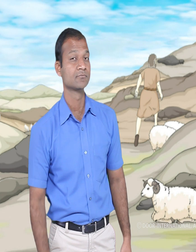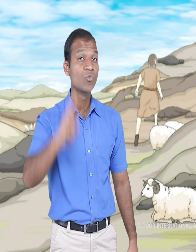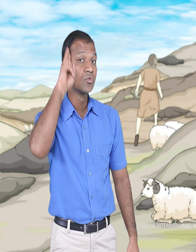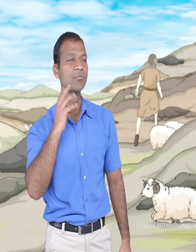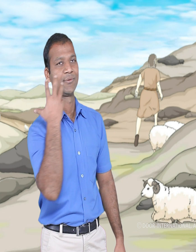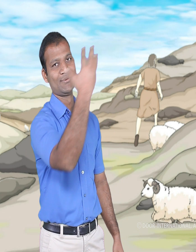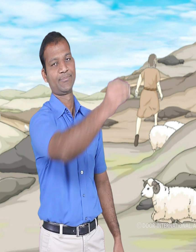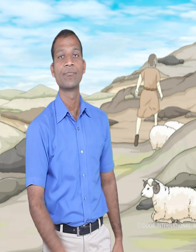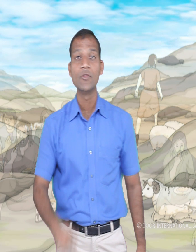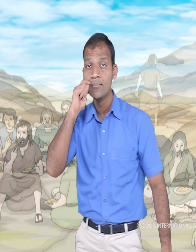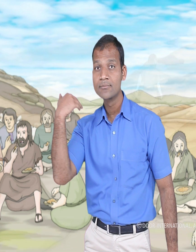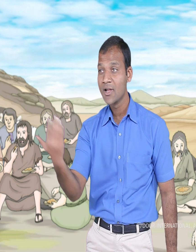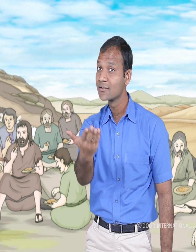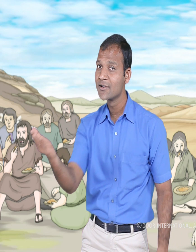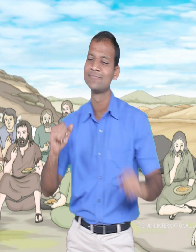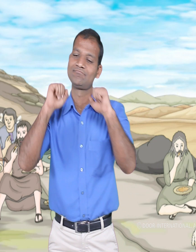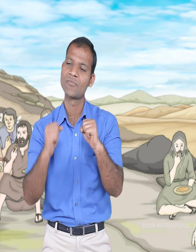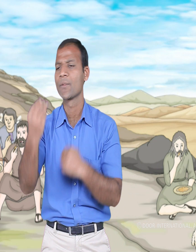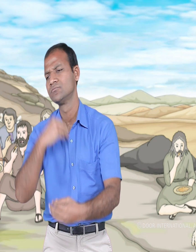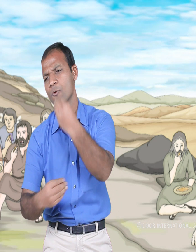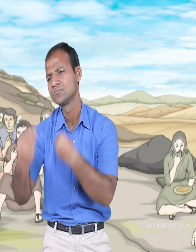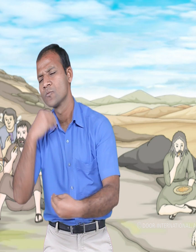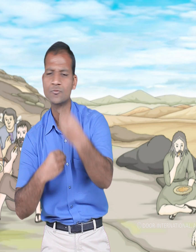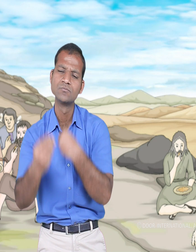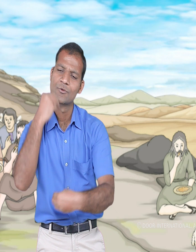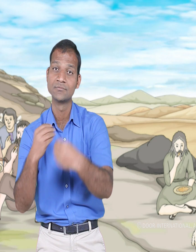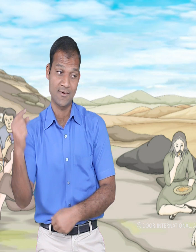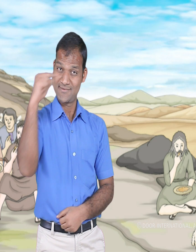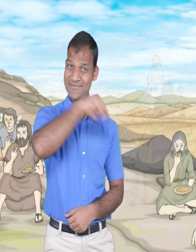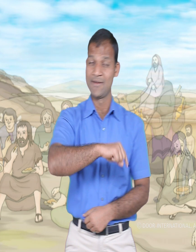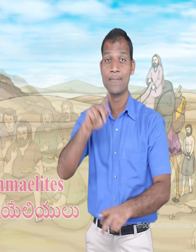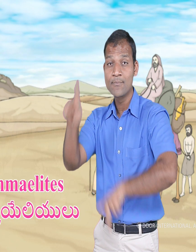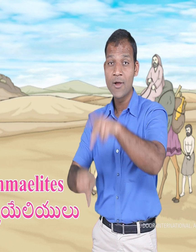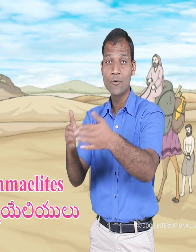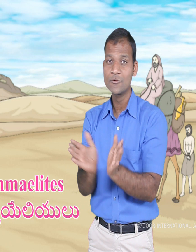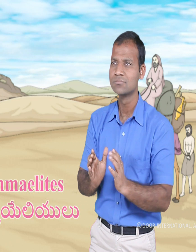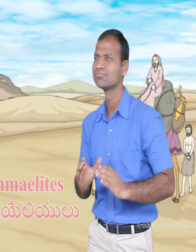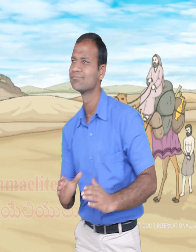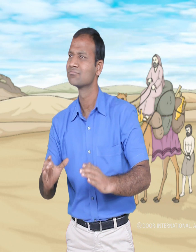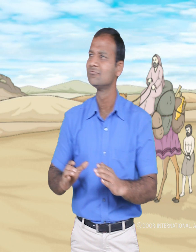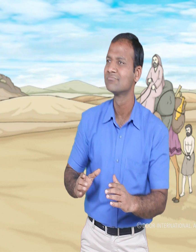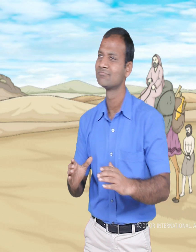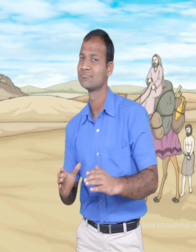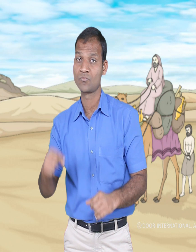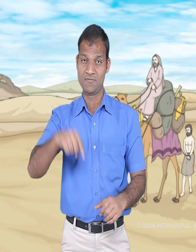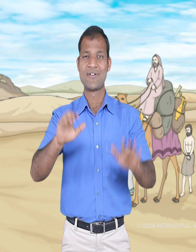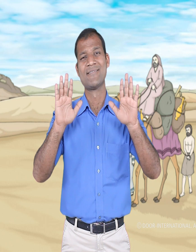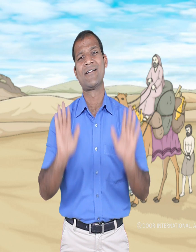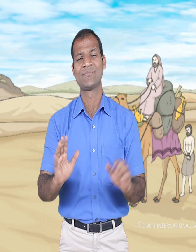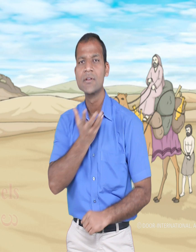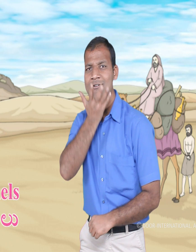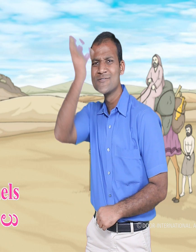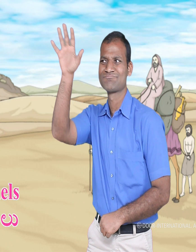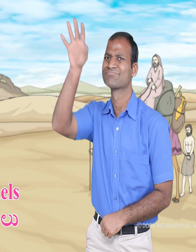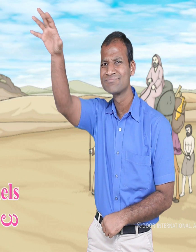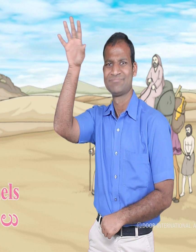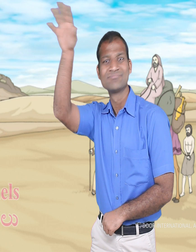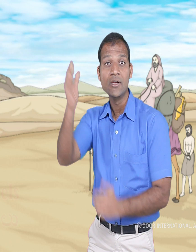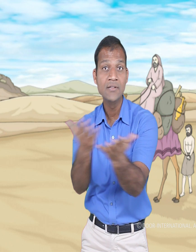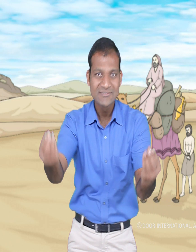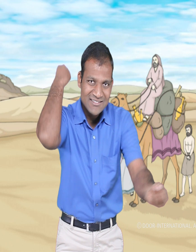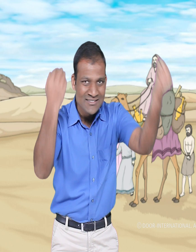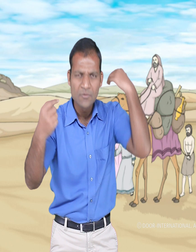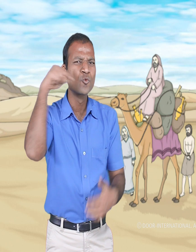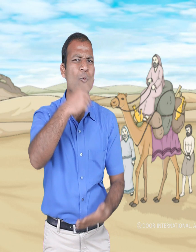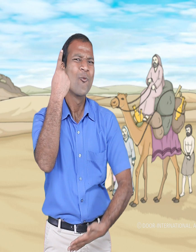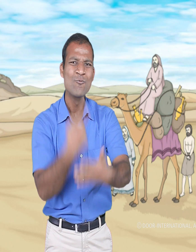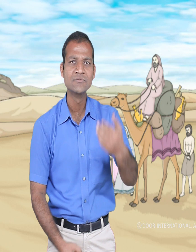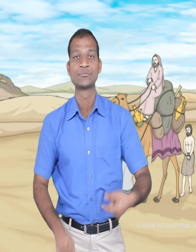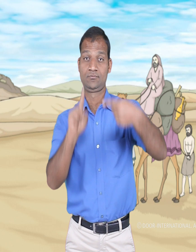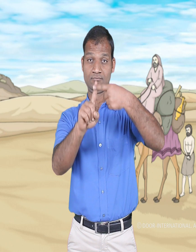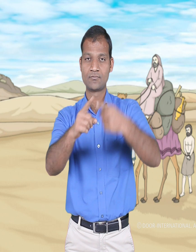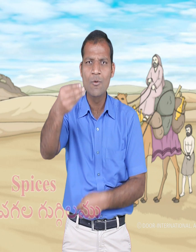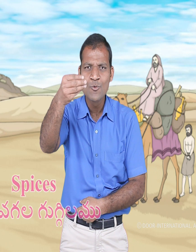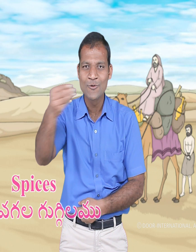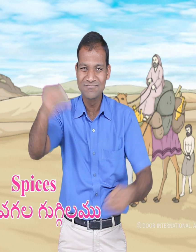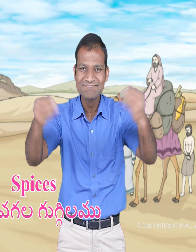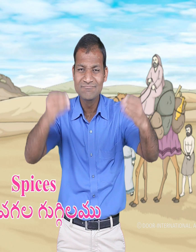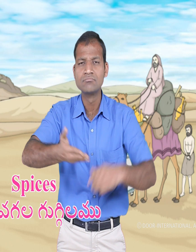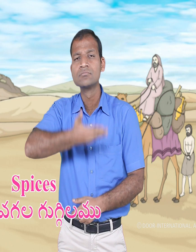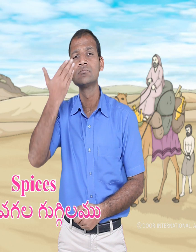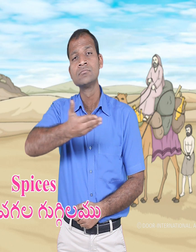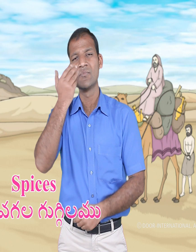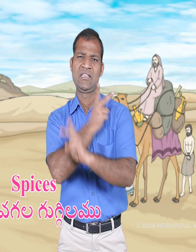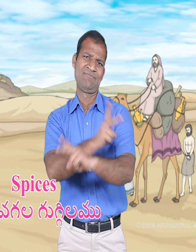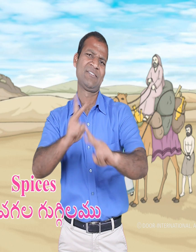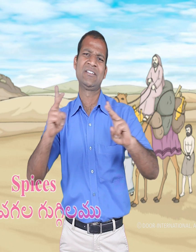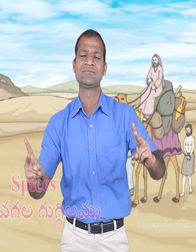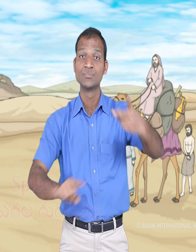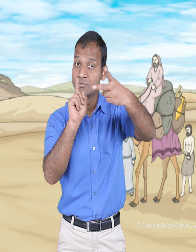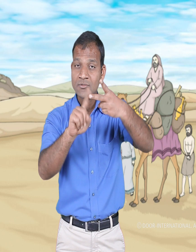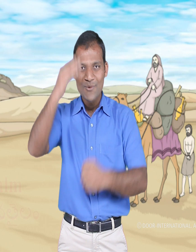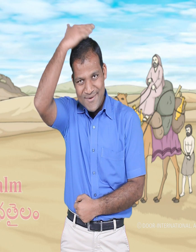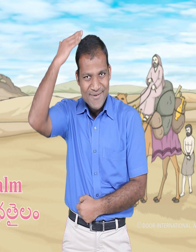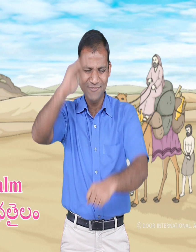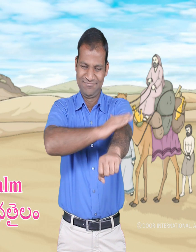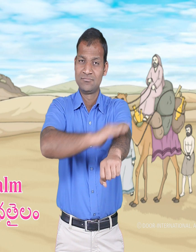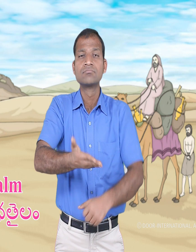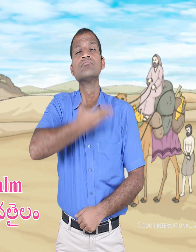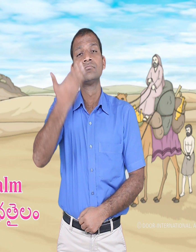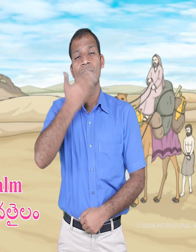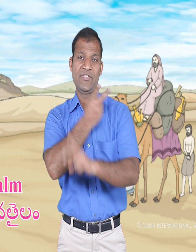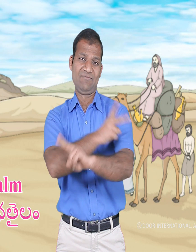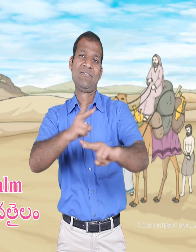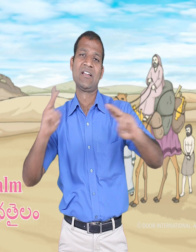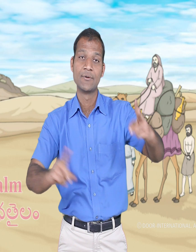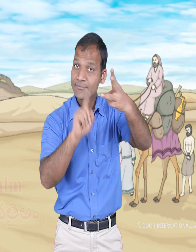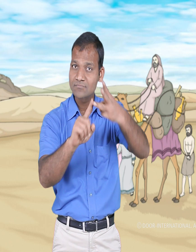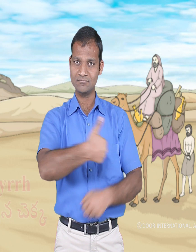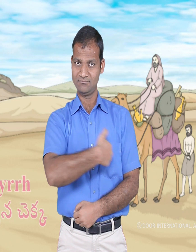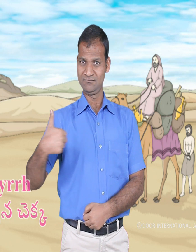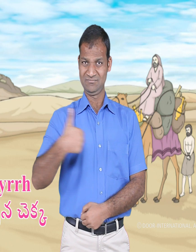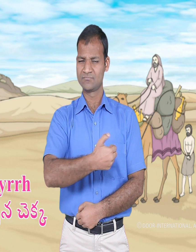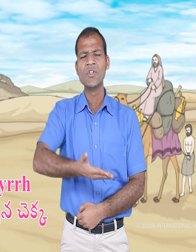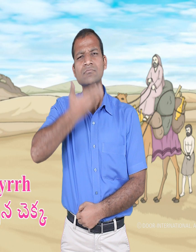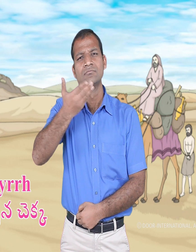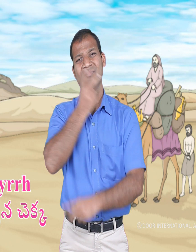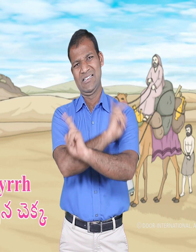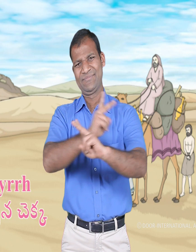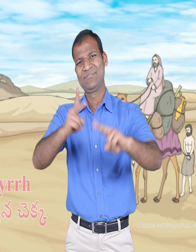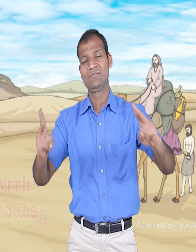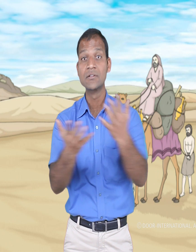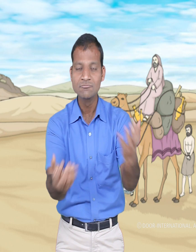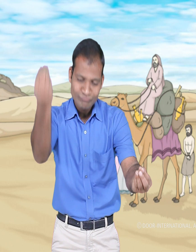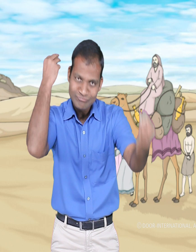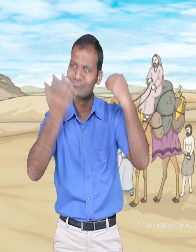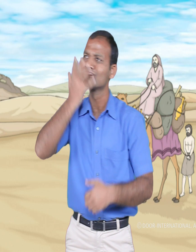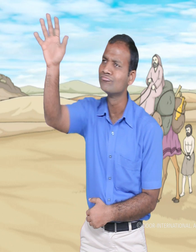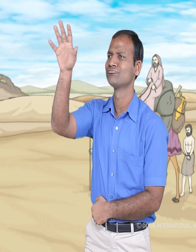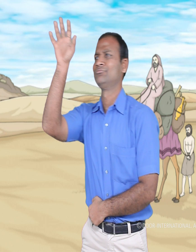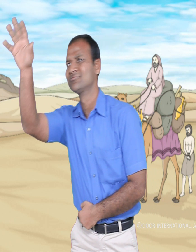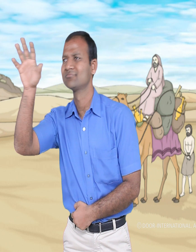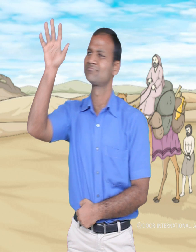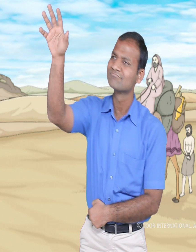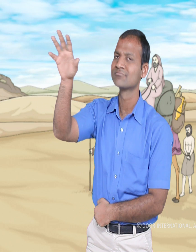And as they sat down to eat a meal, they looked up and saw a caravan of Ishmaelites coming from Gilead.